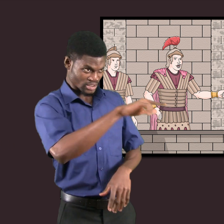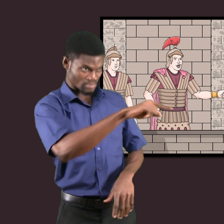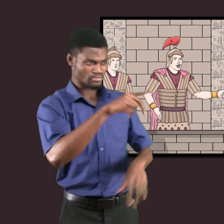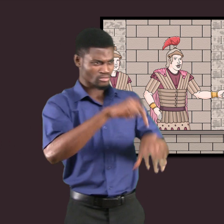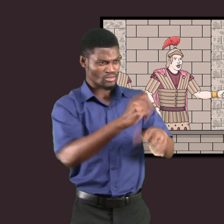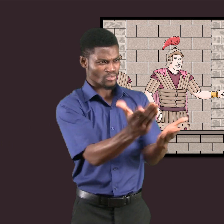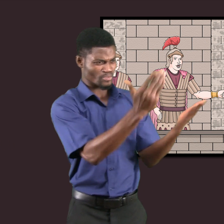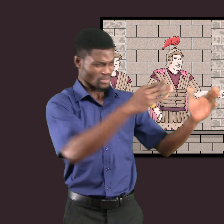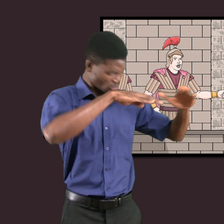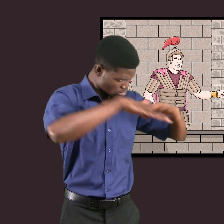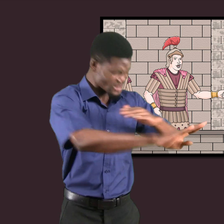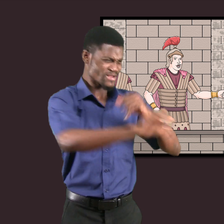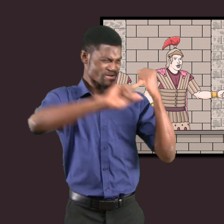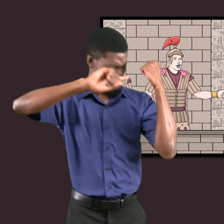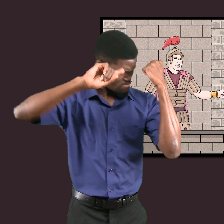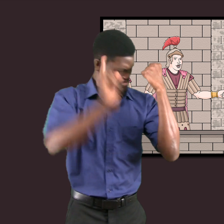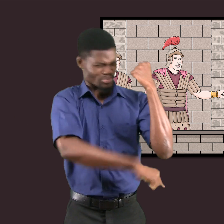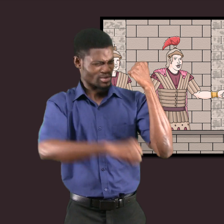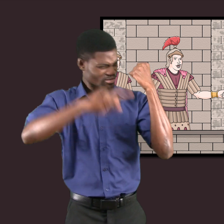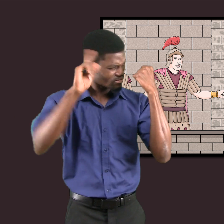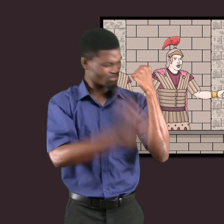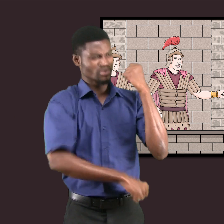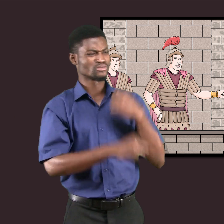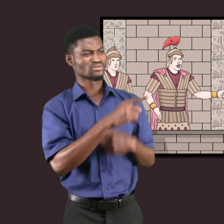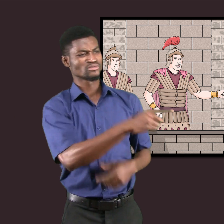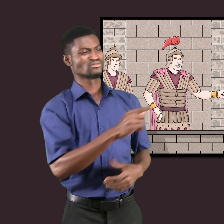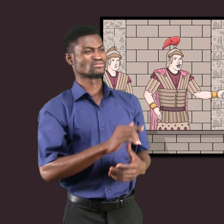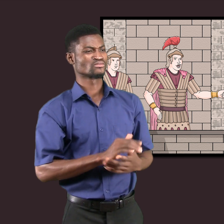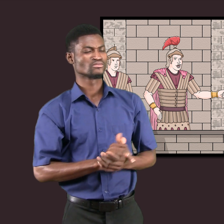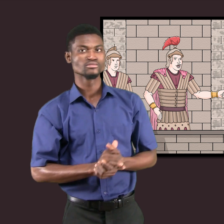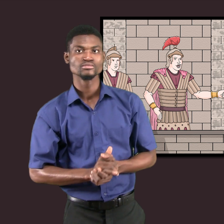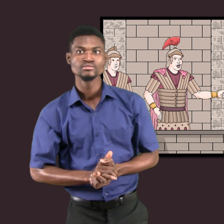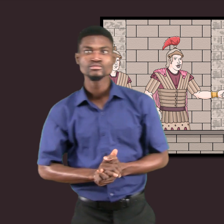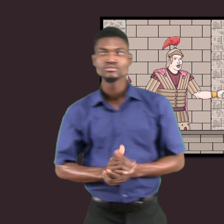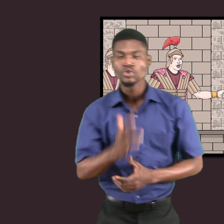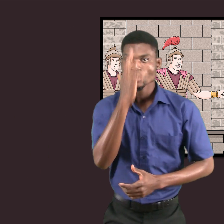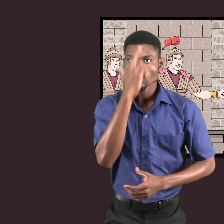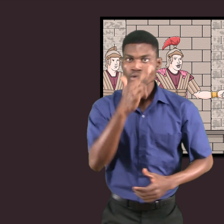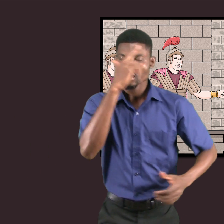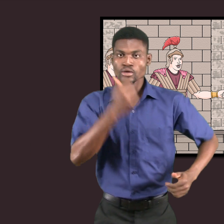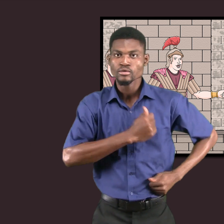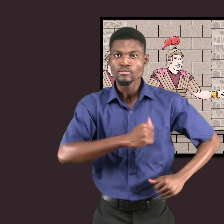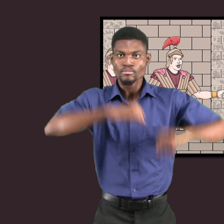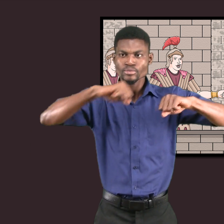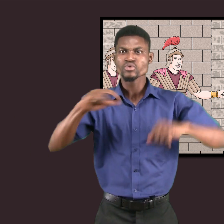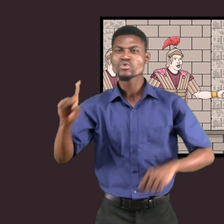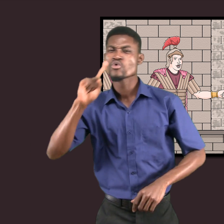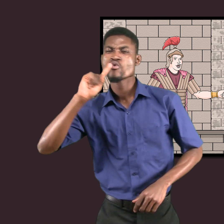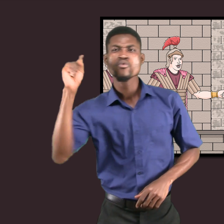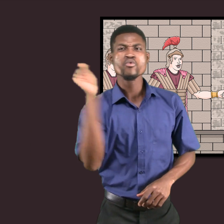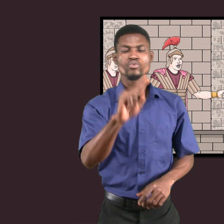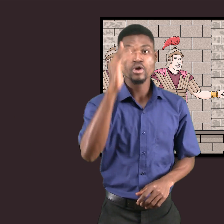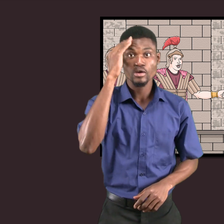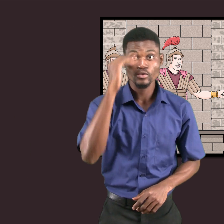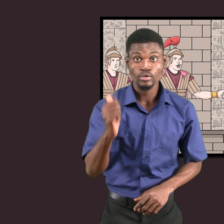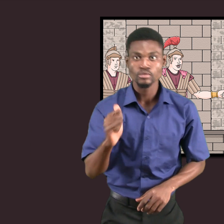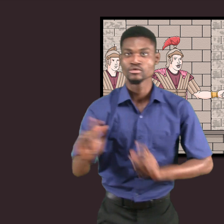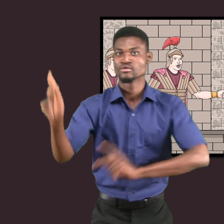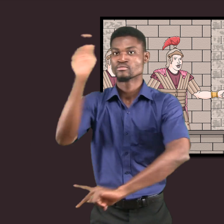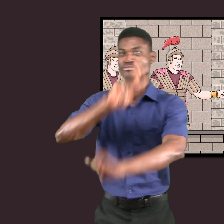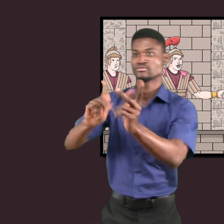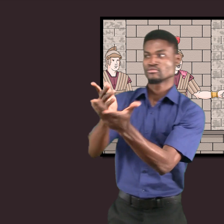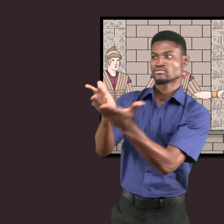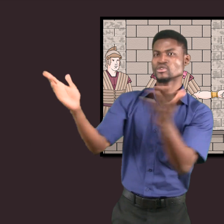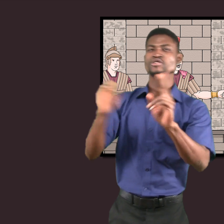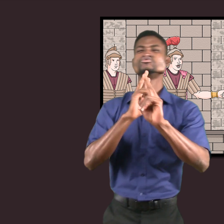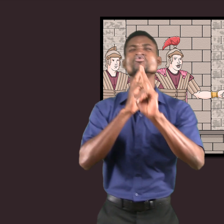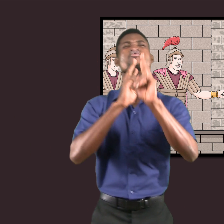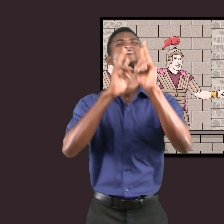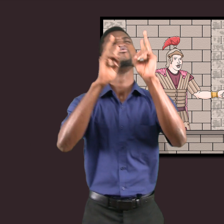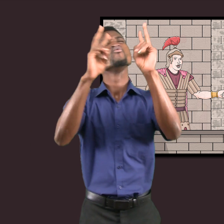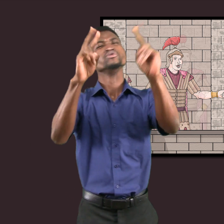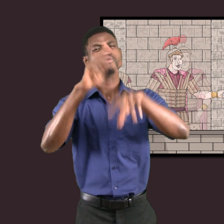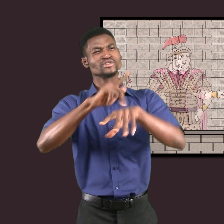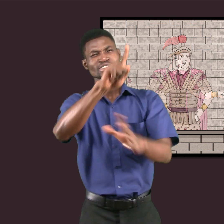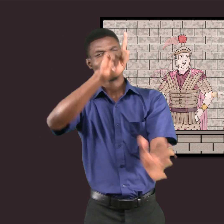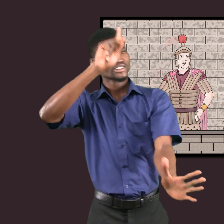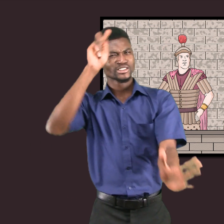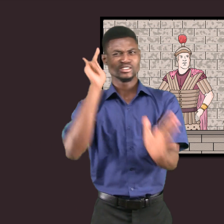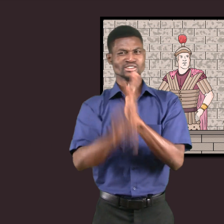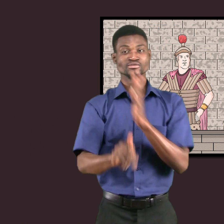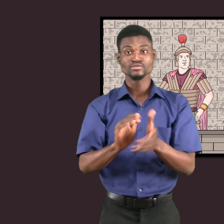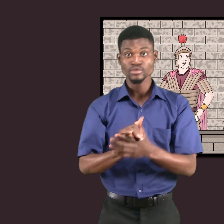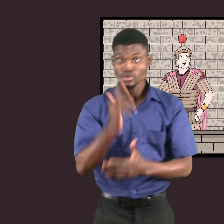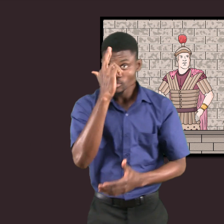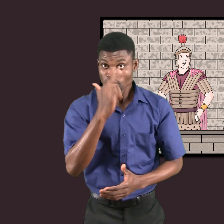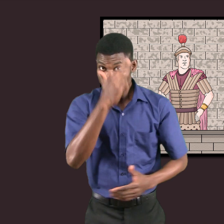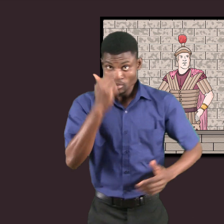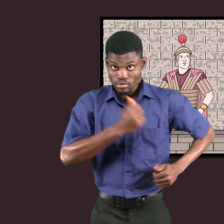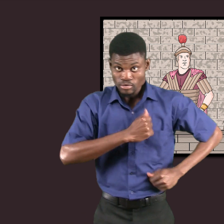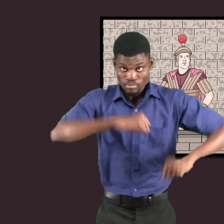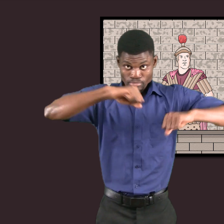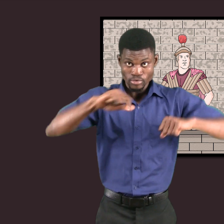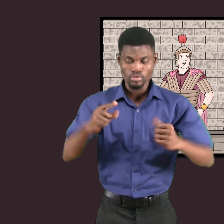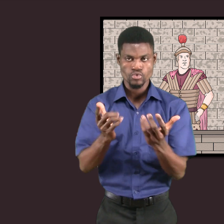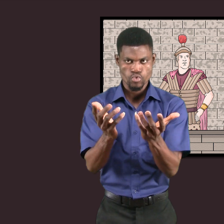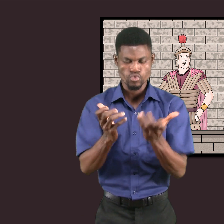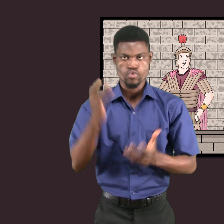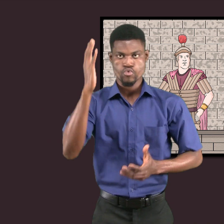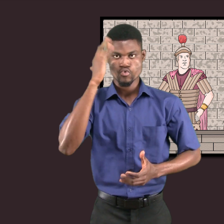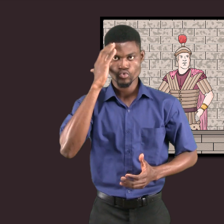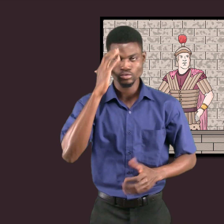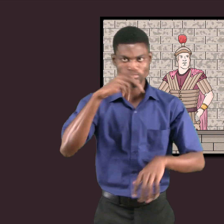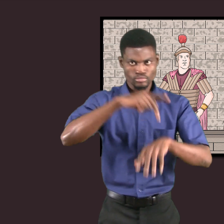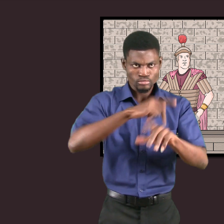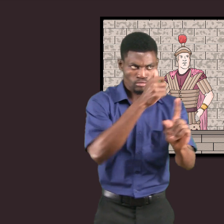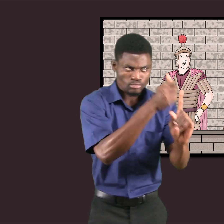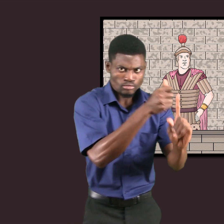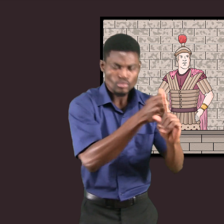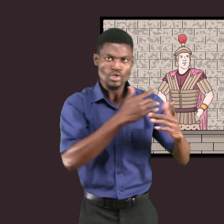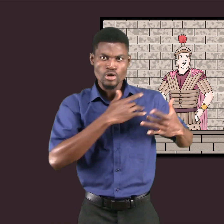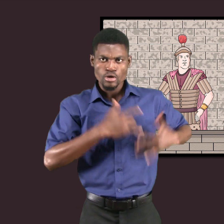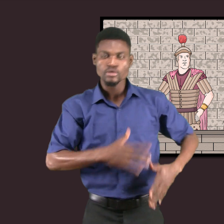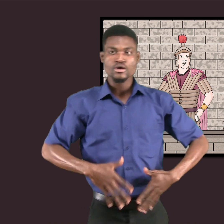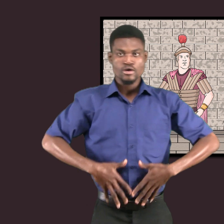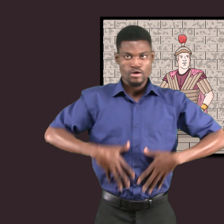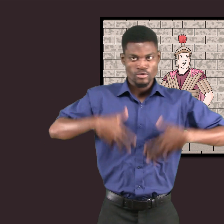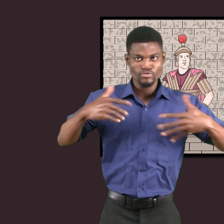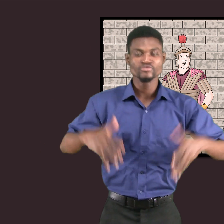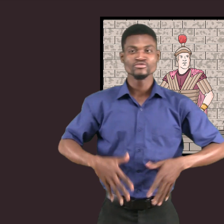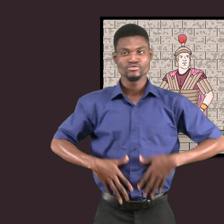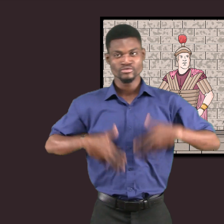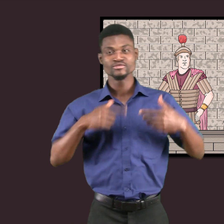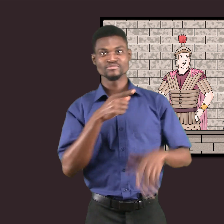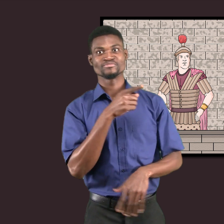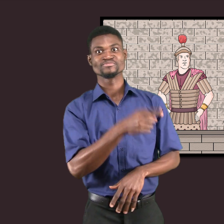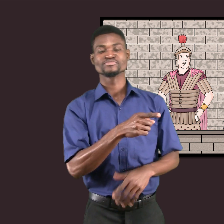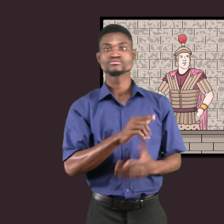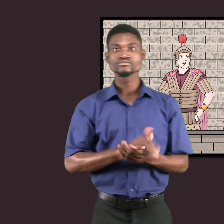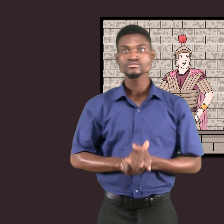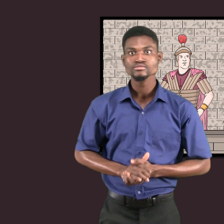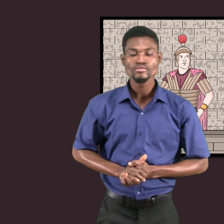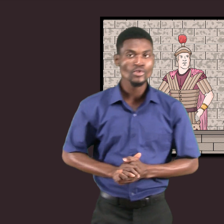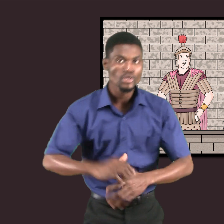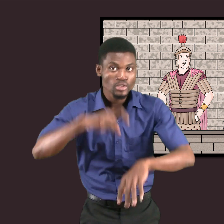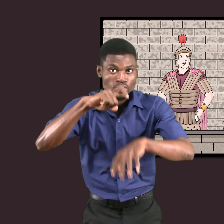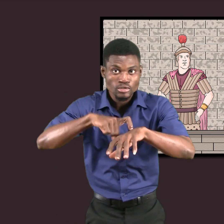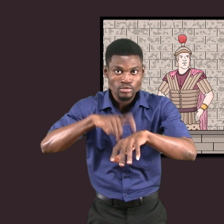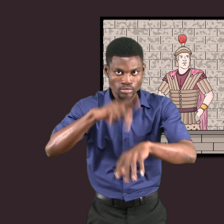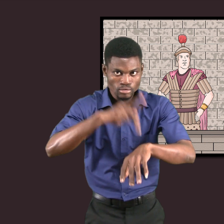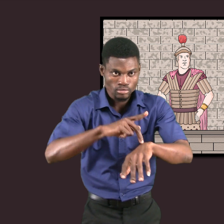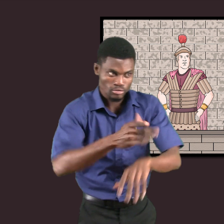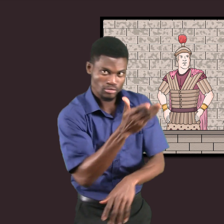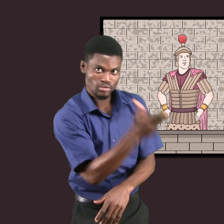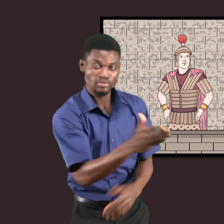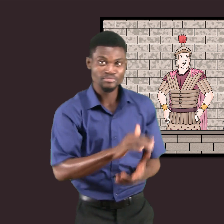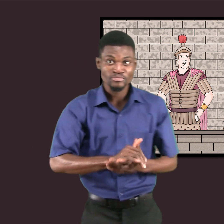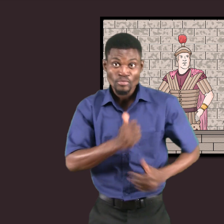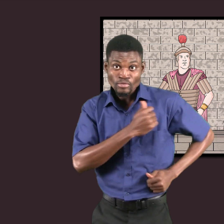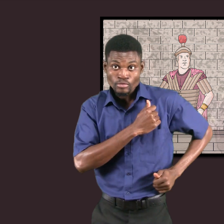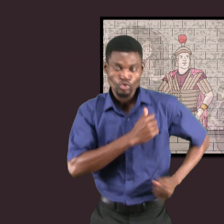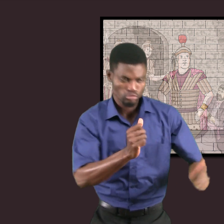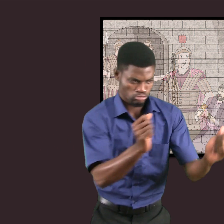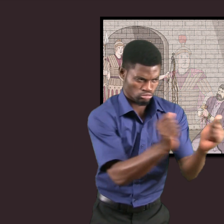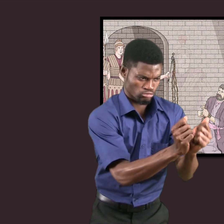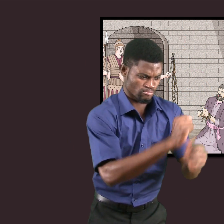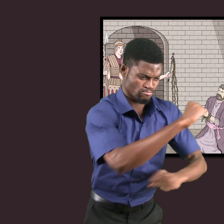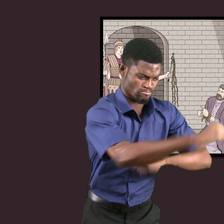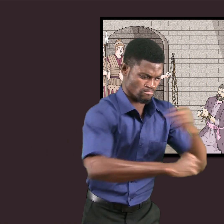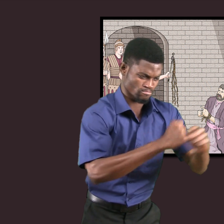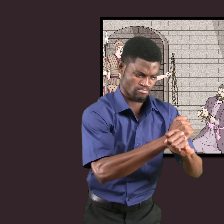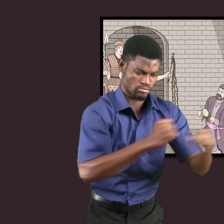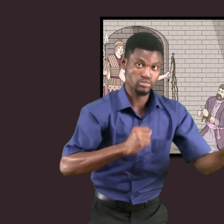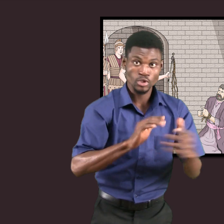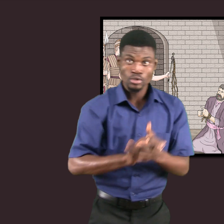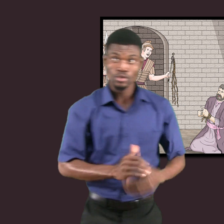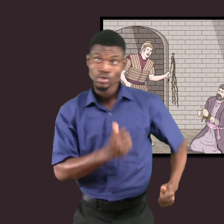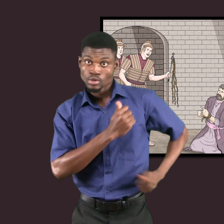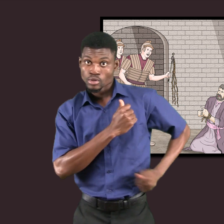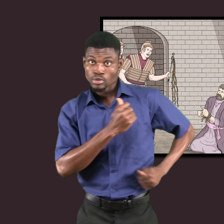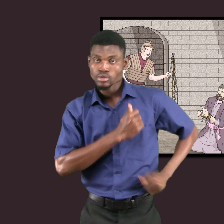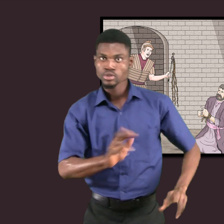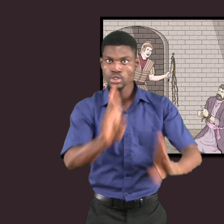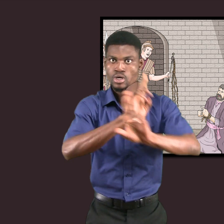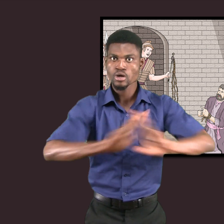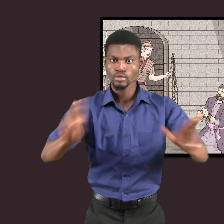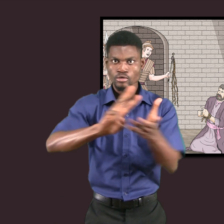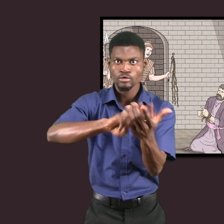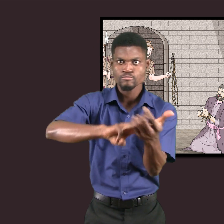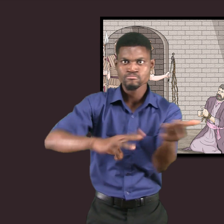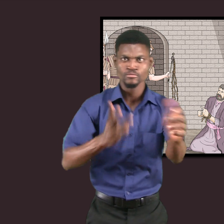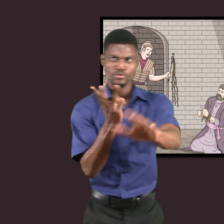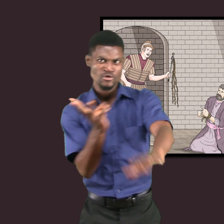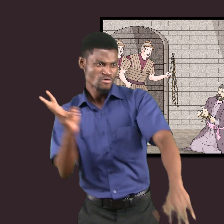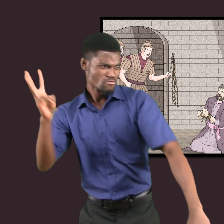He directed that Paul be flogged and interrogated to determine the reason for this outcry against him.